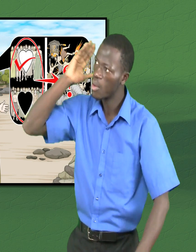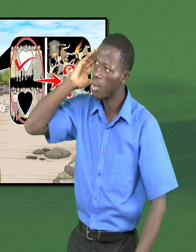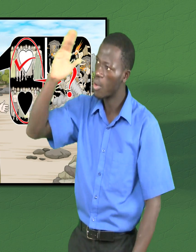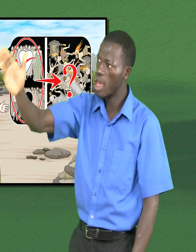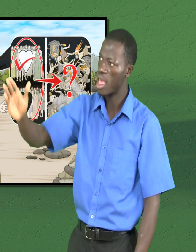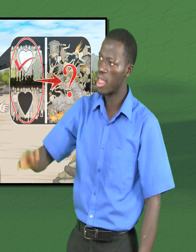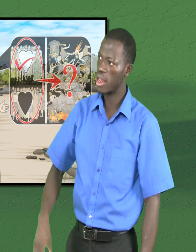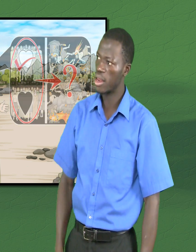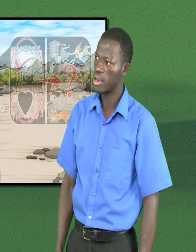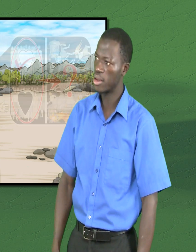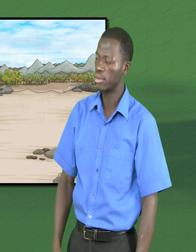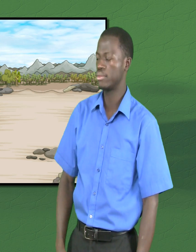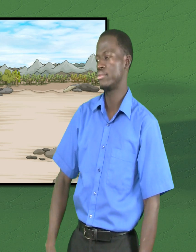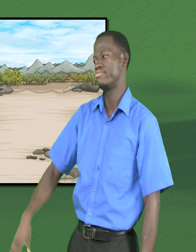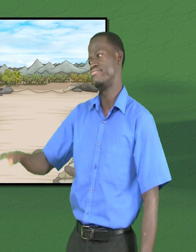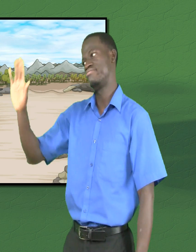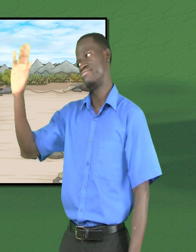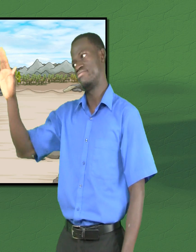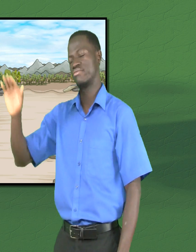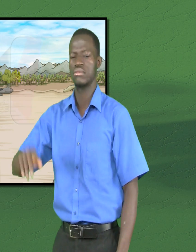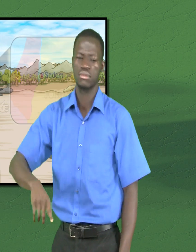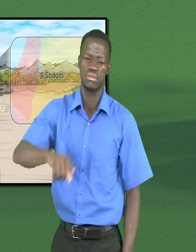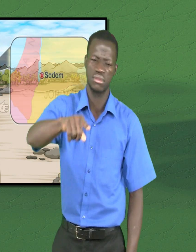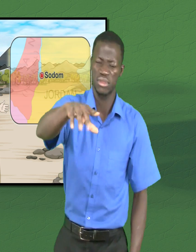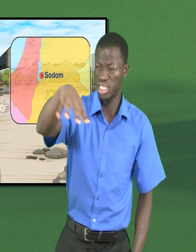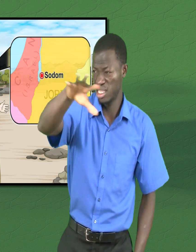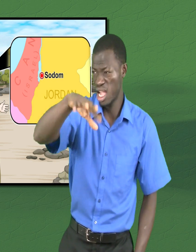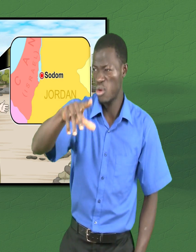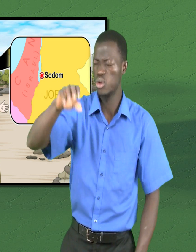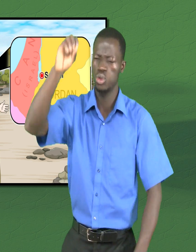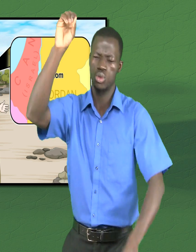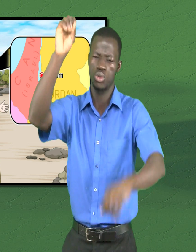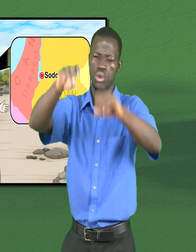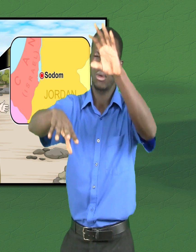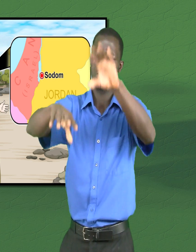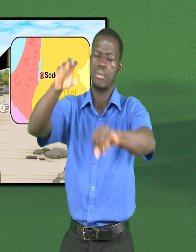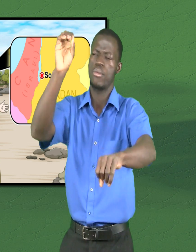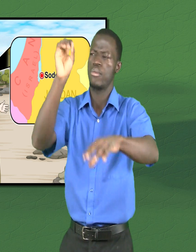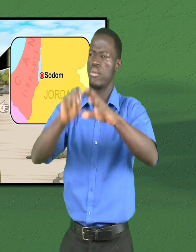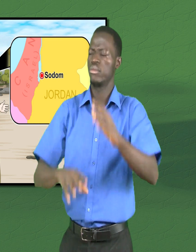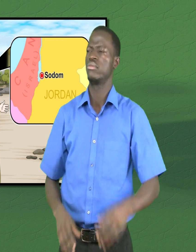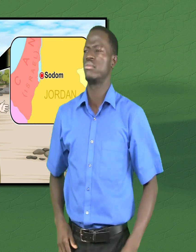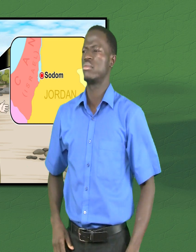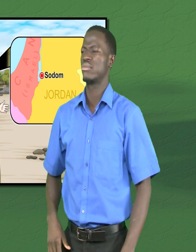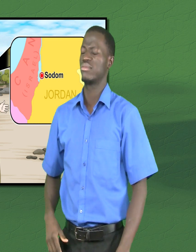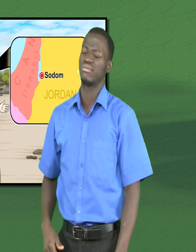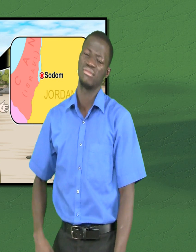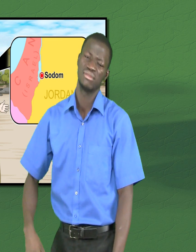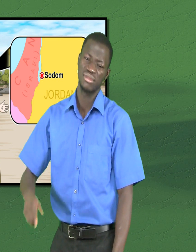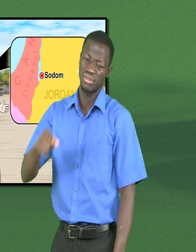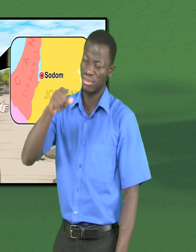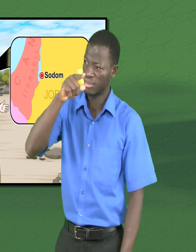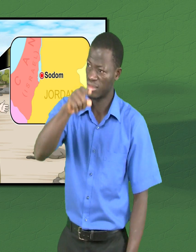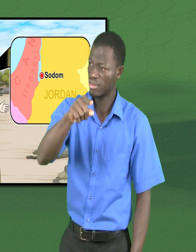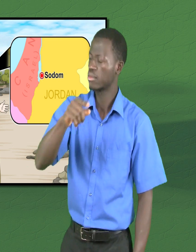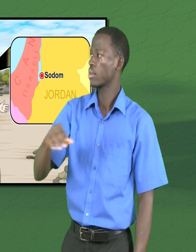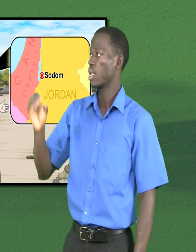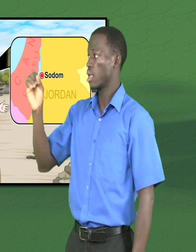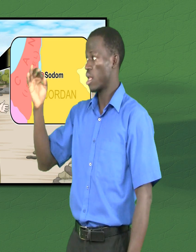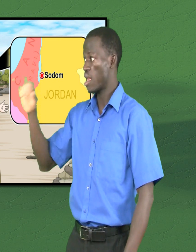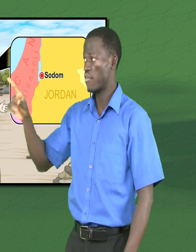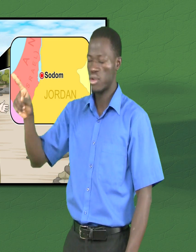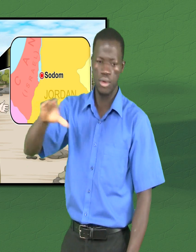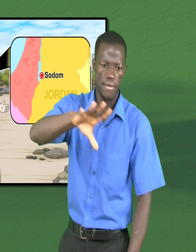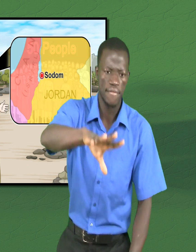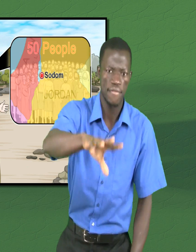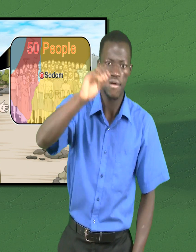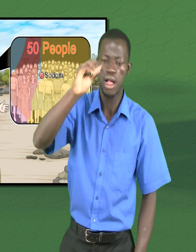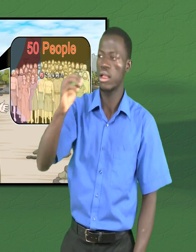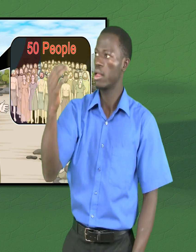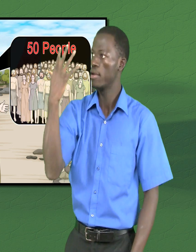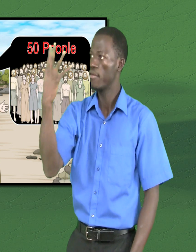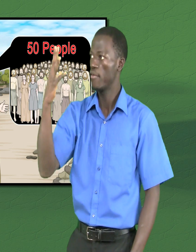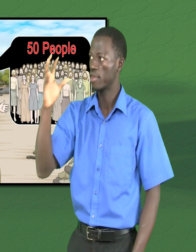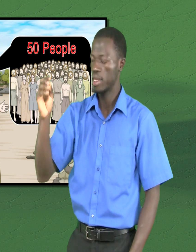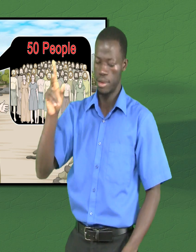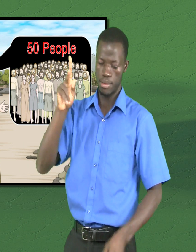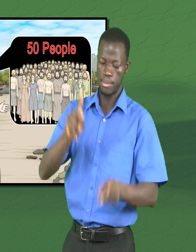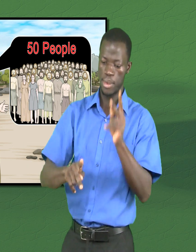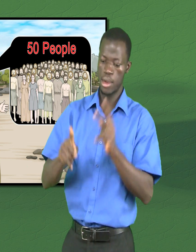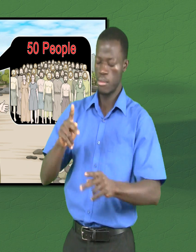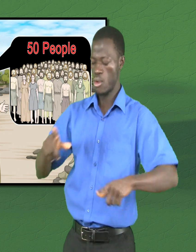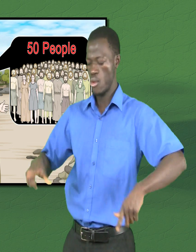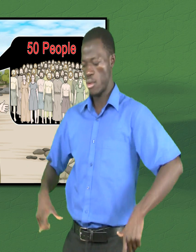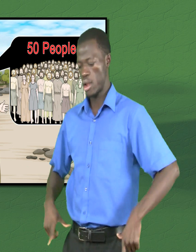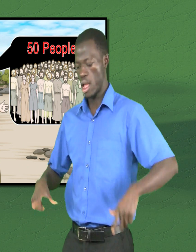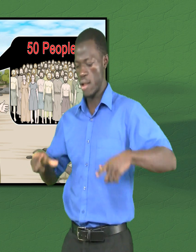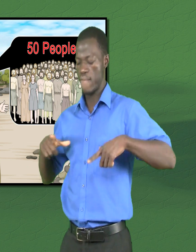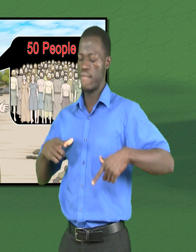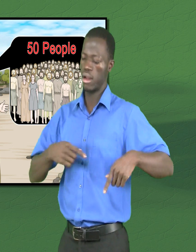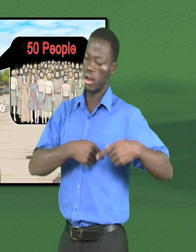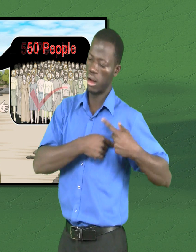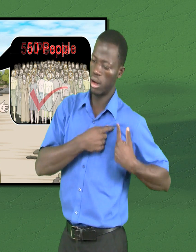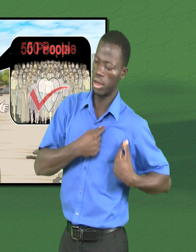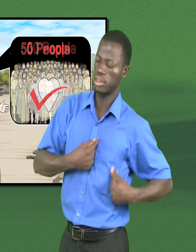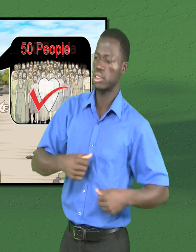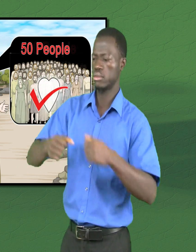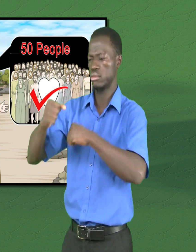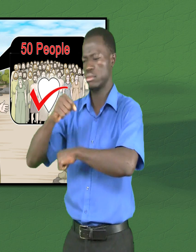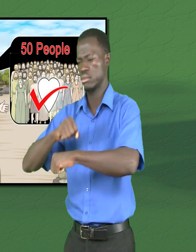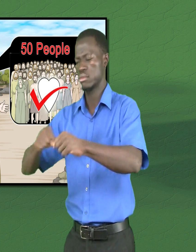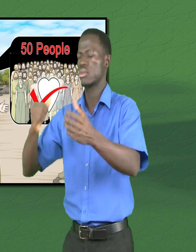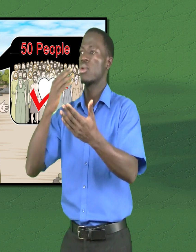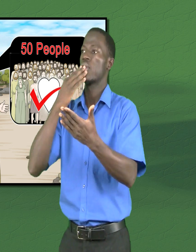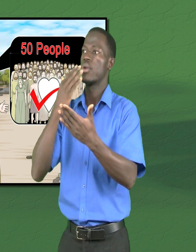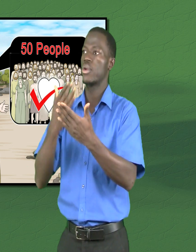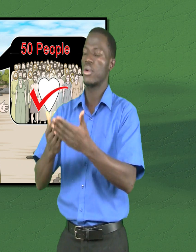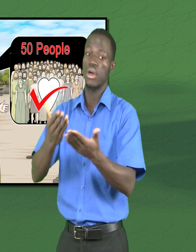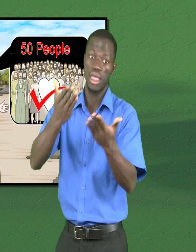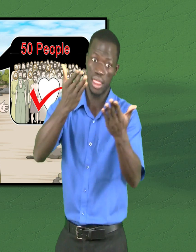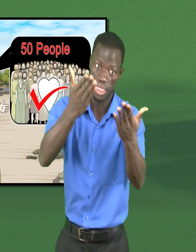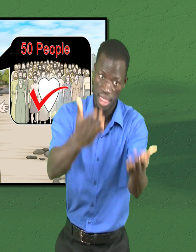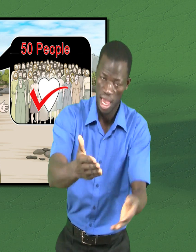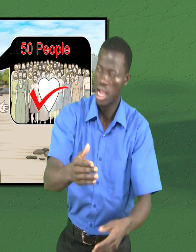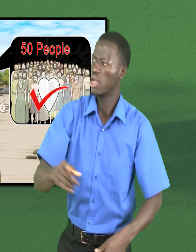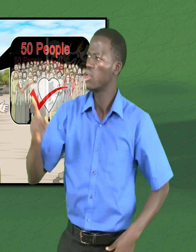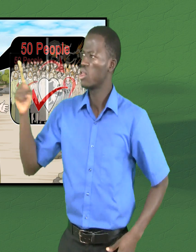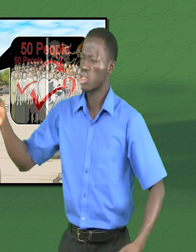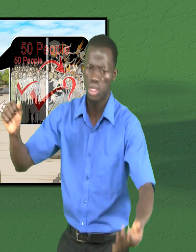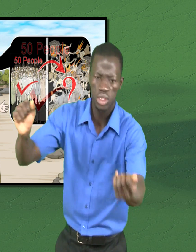What if there are fifty righteous ones in the city?